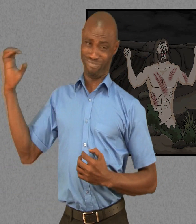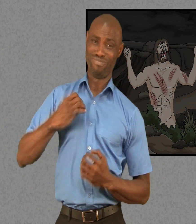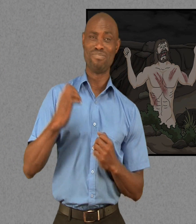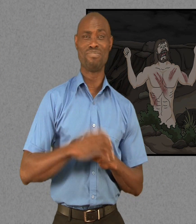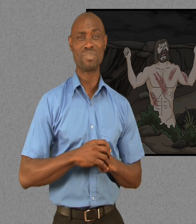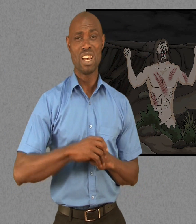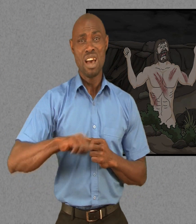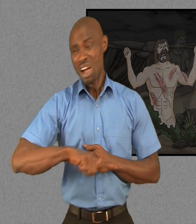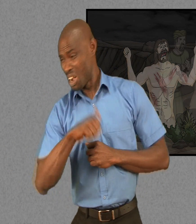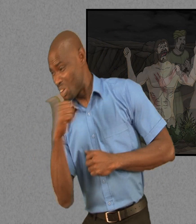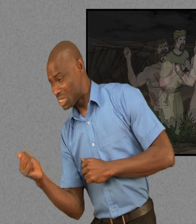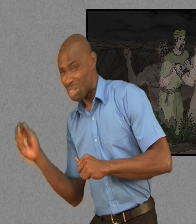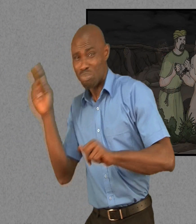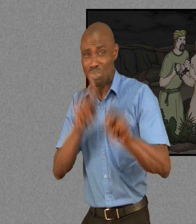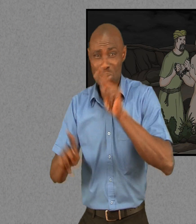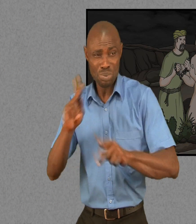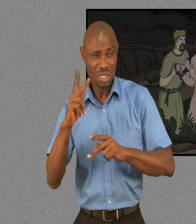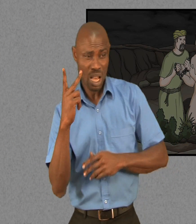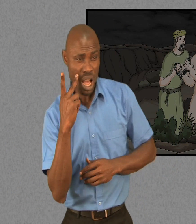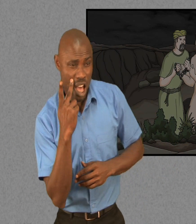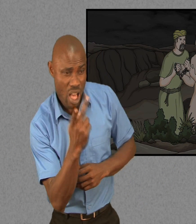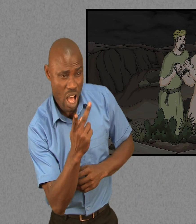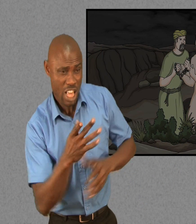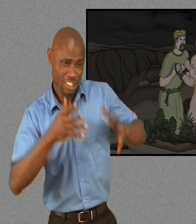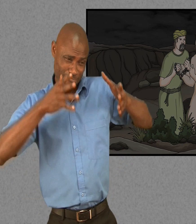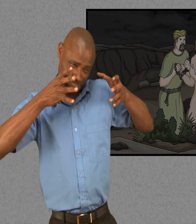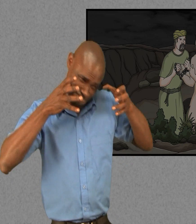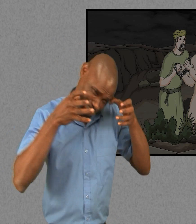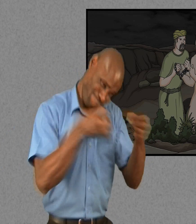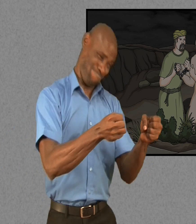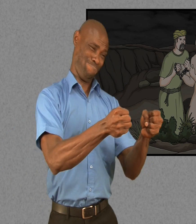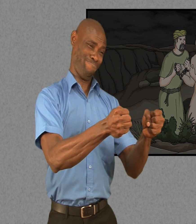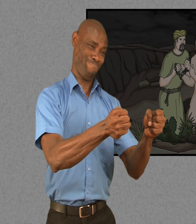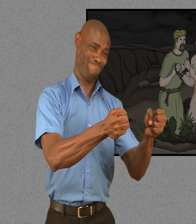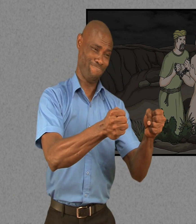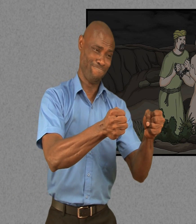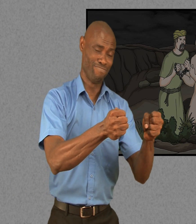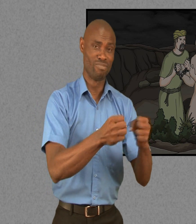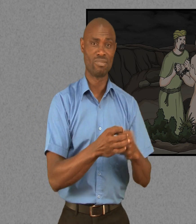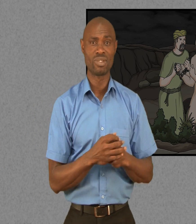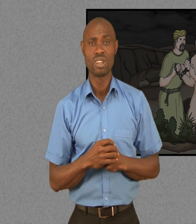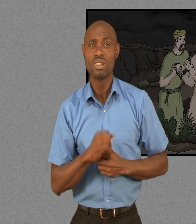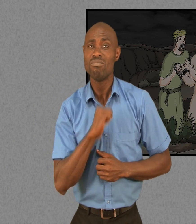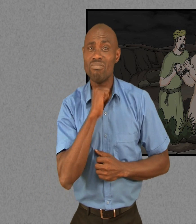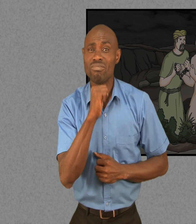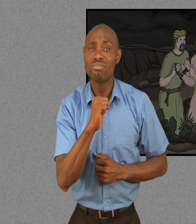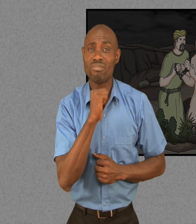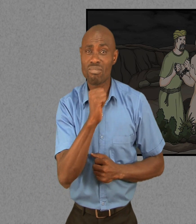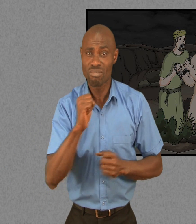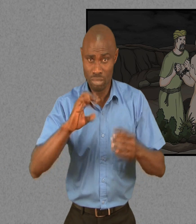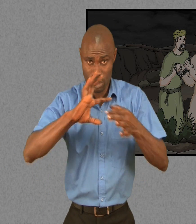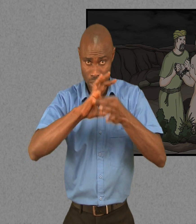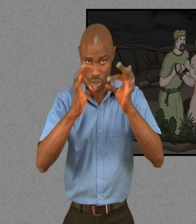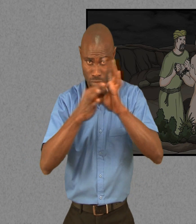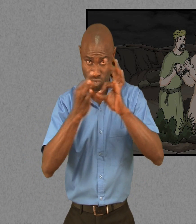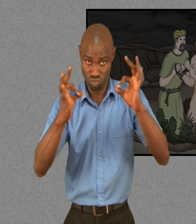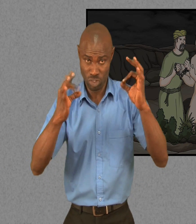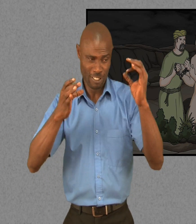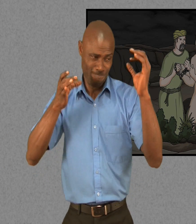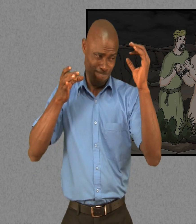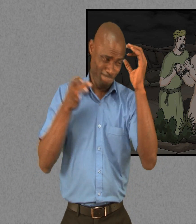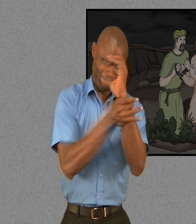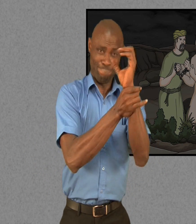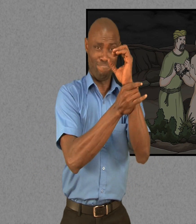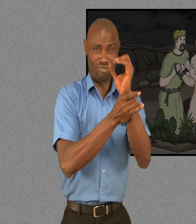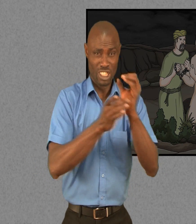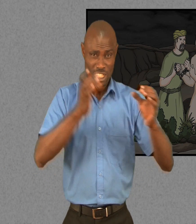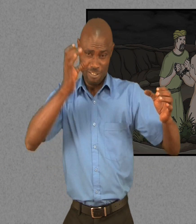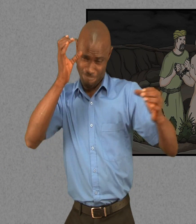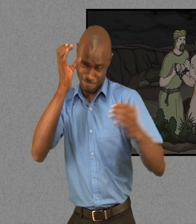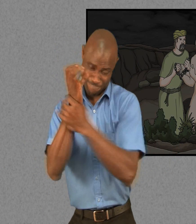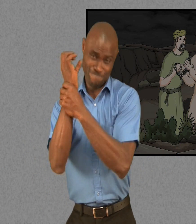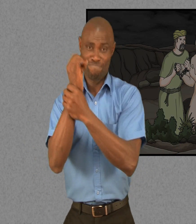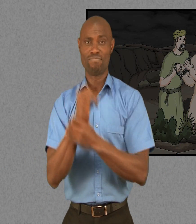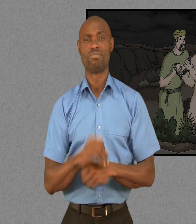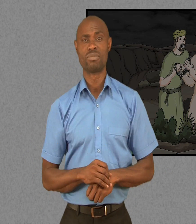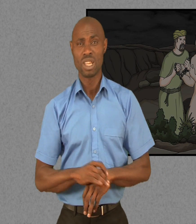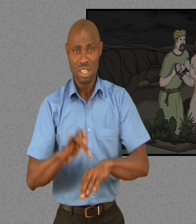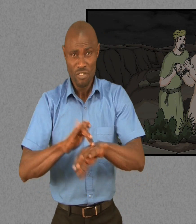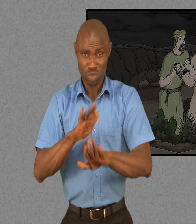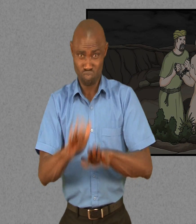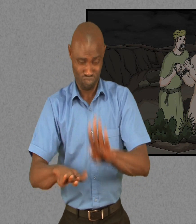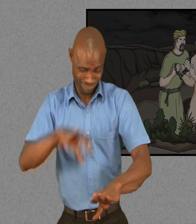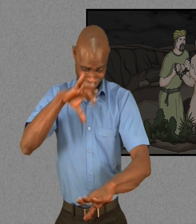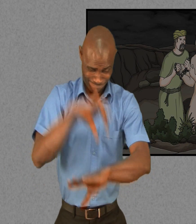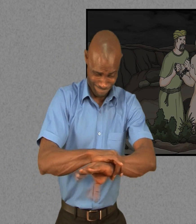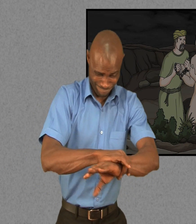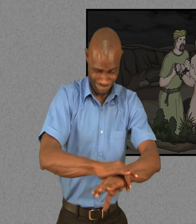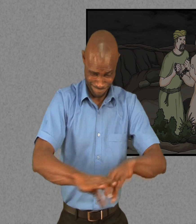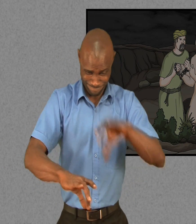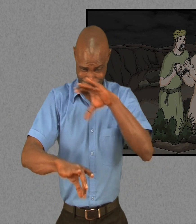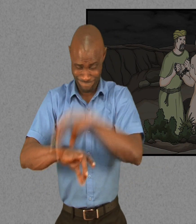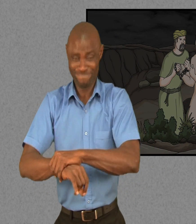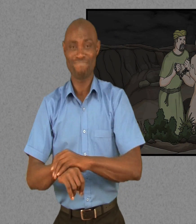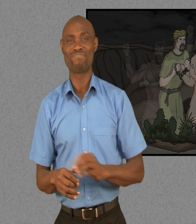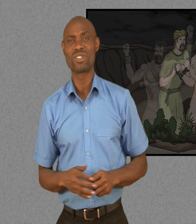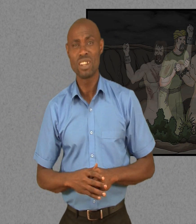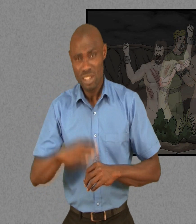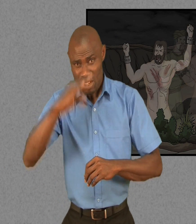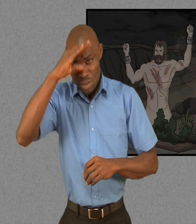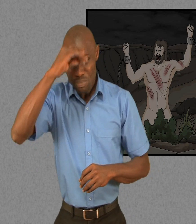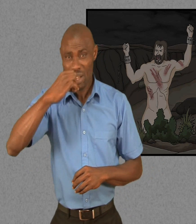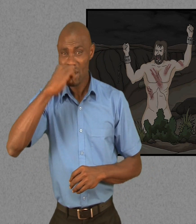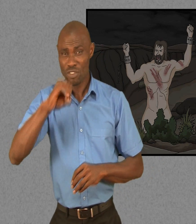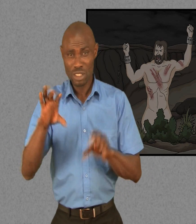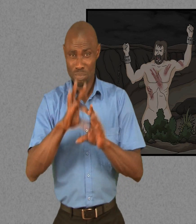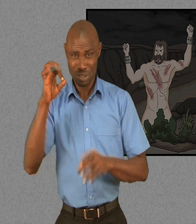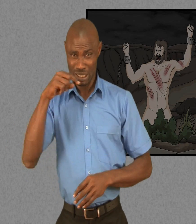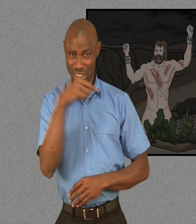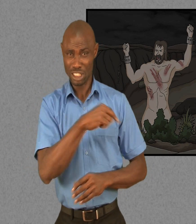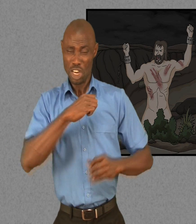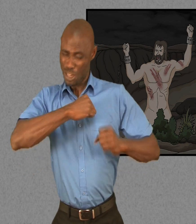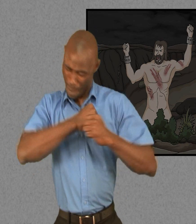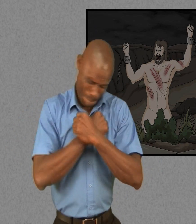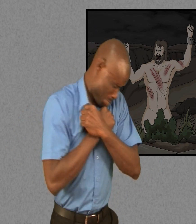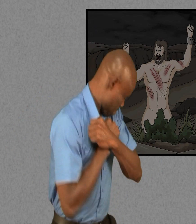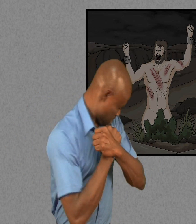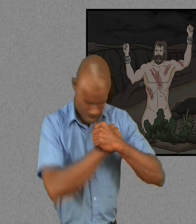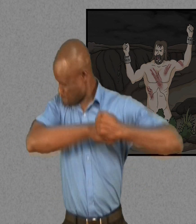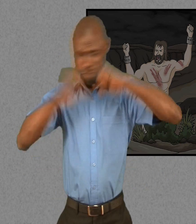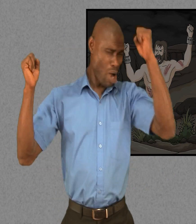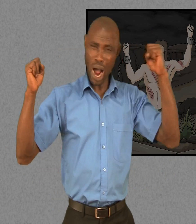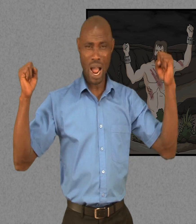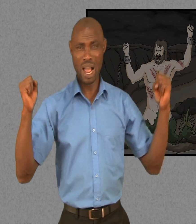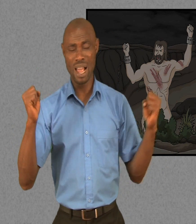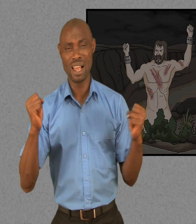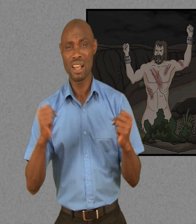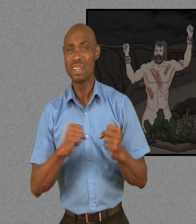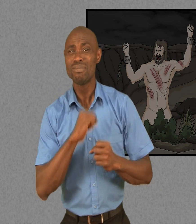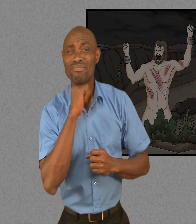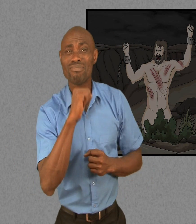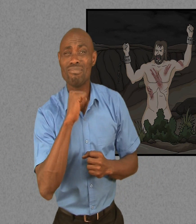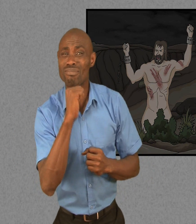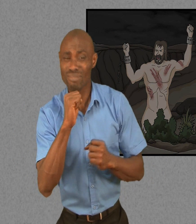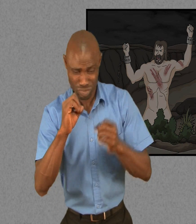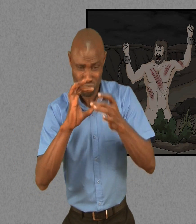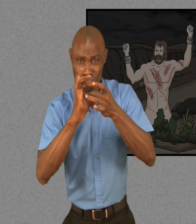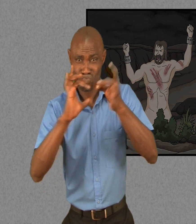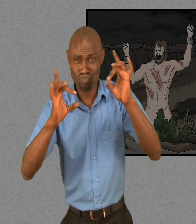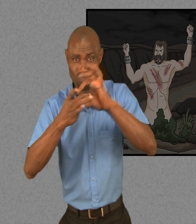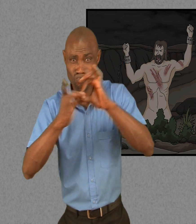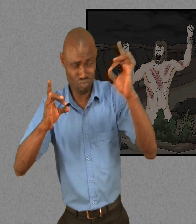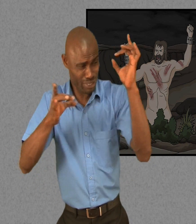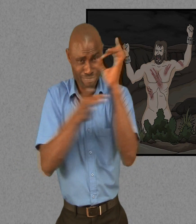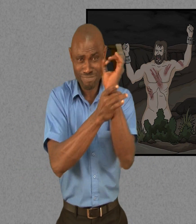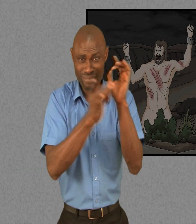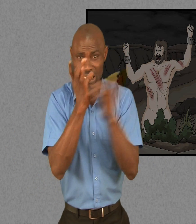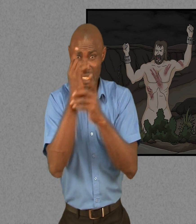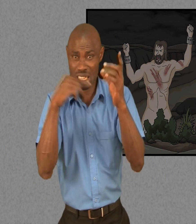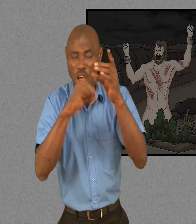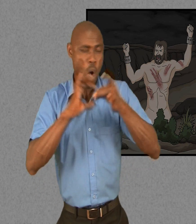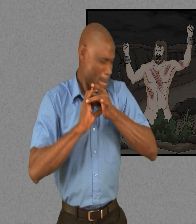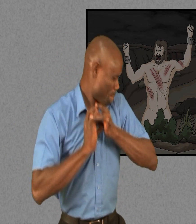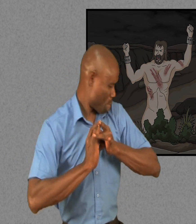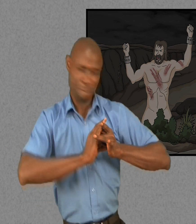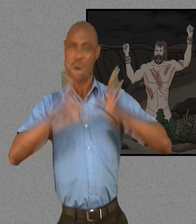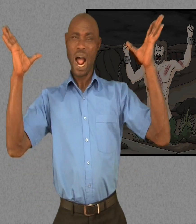Though he was often bound with chains and shackles, he had broken the chains and shattered the shackles.